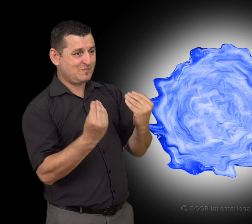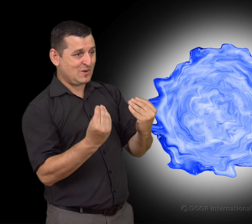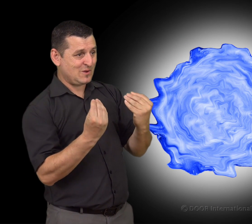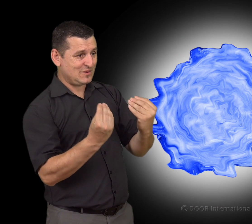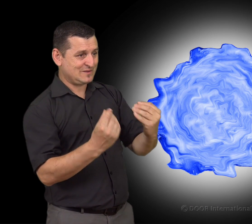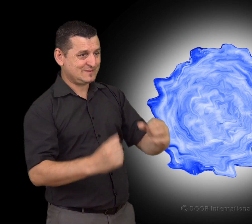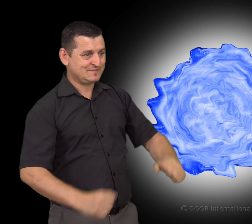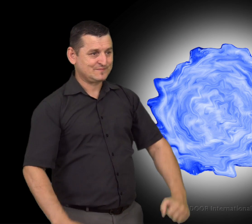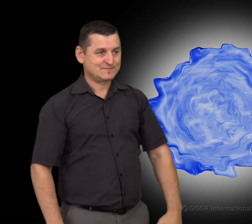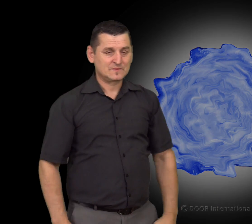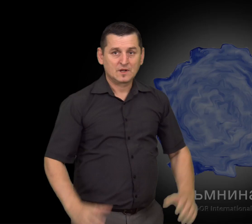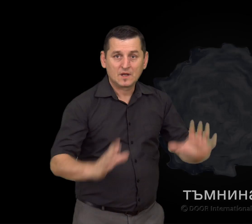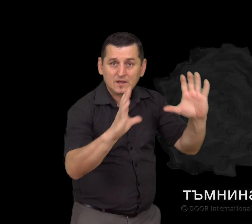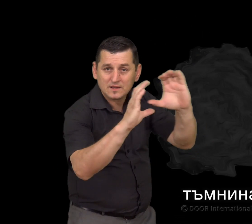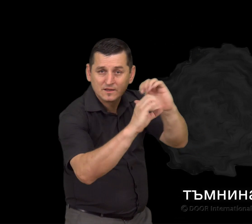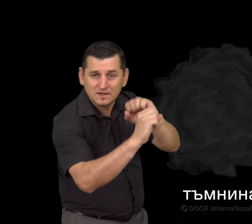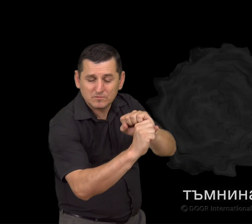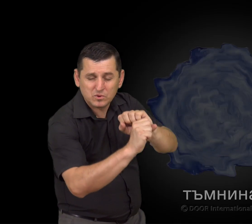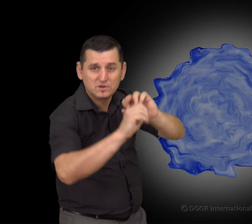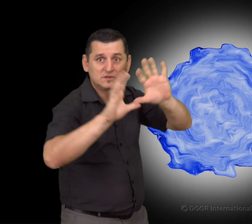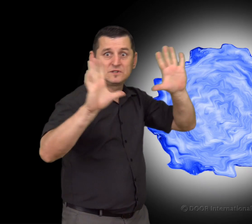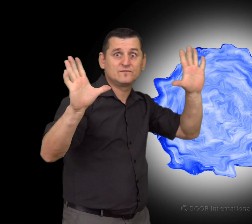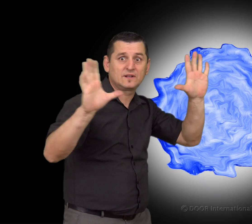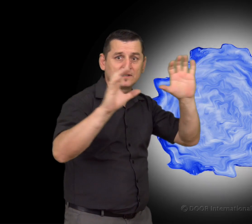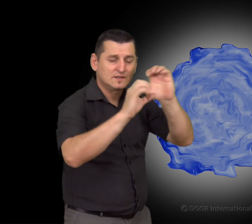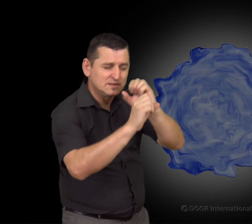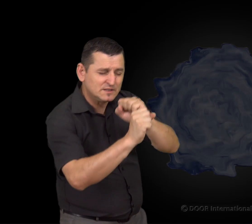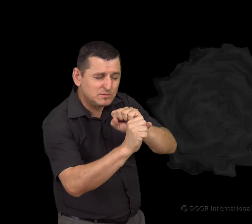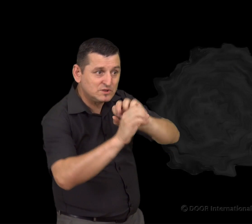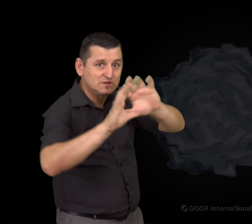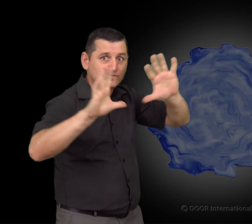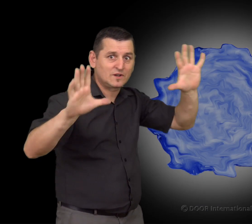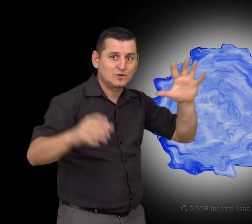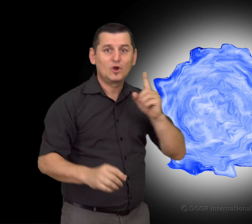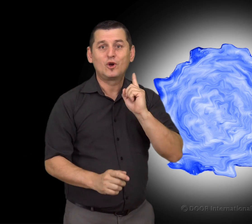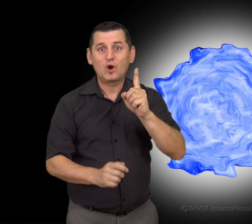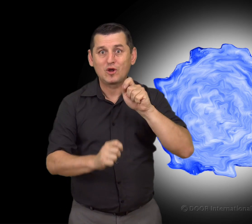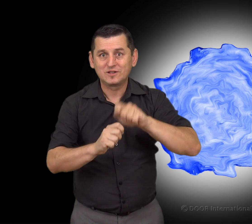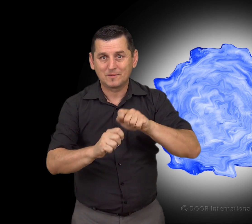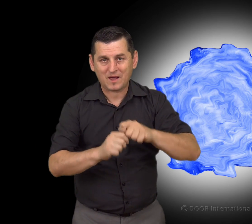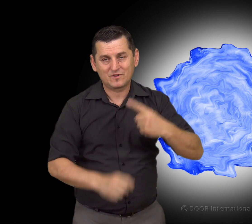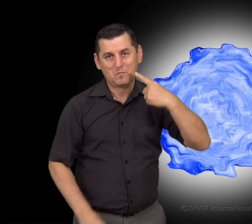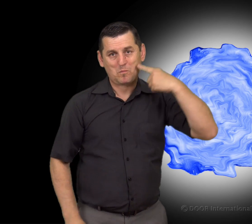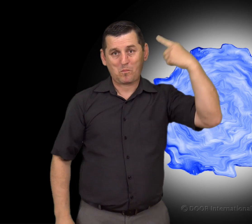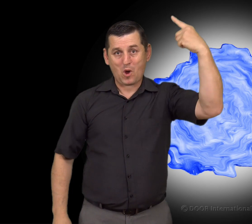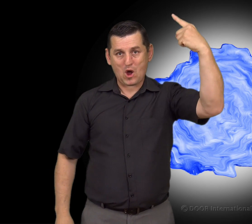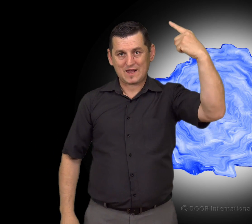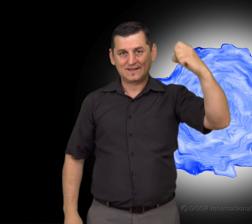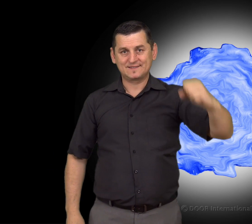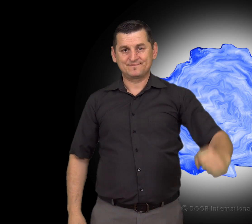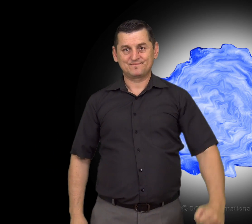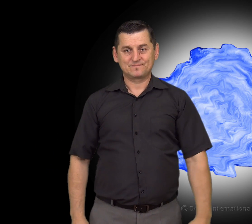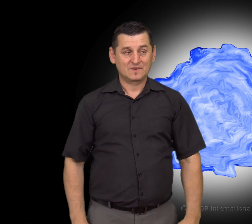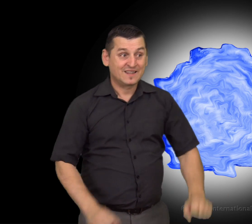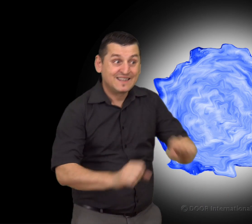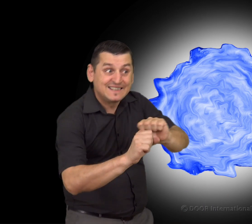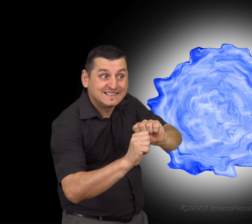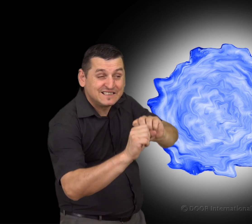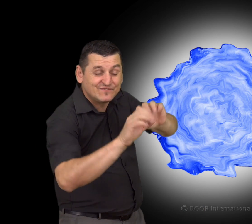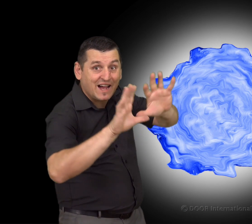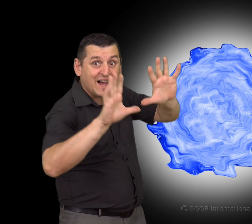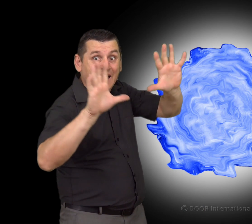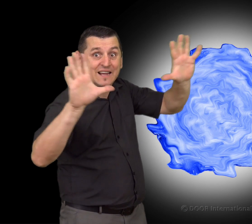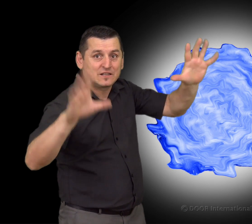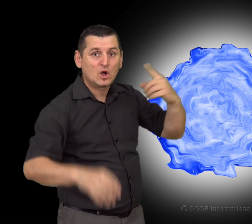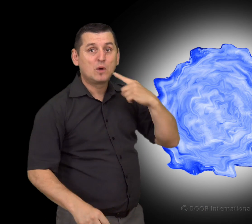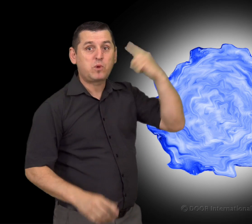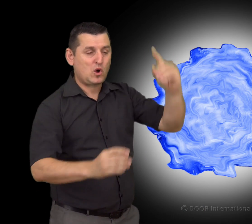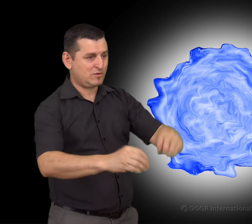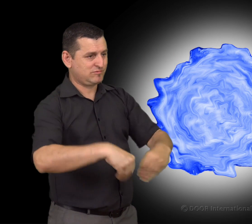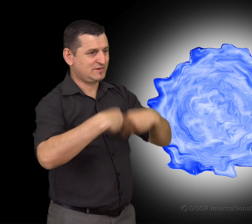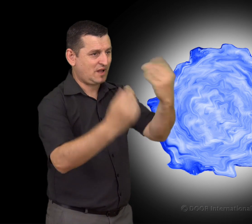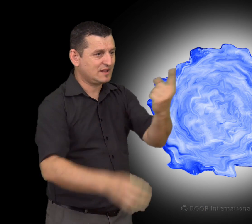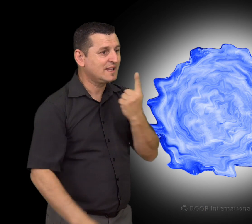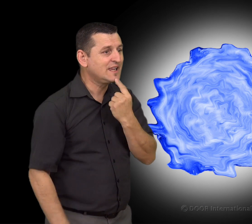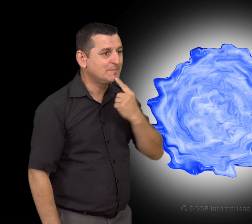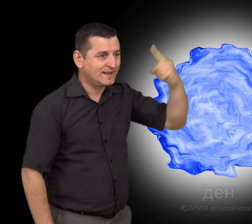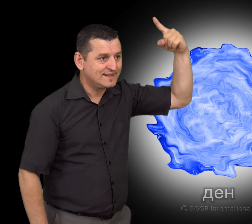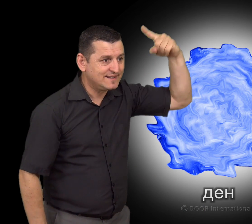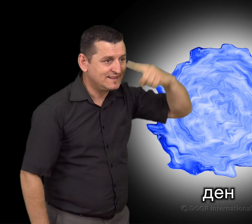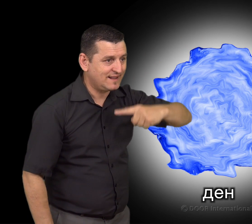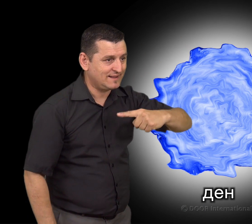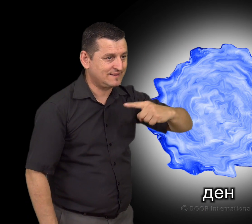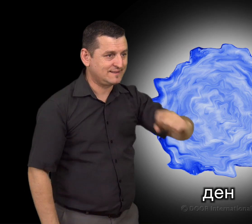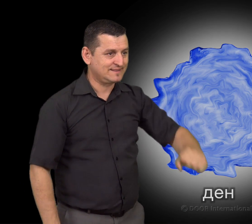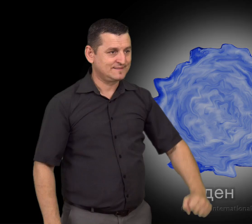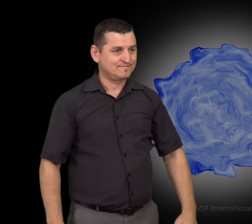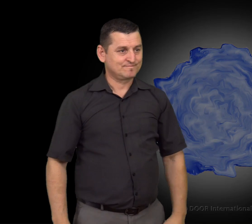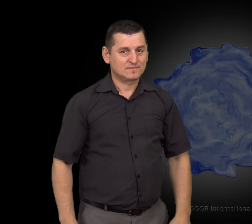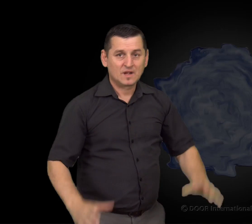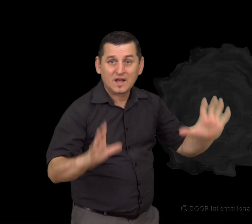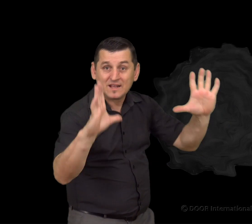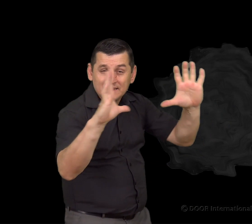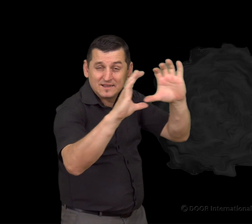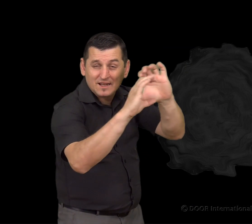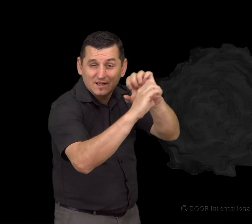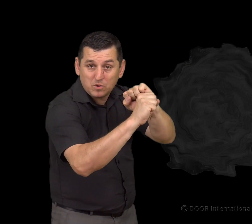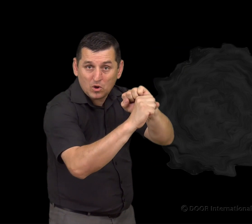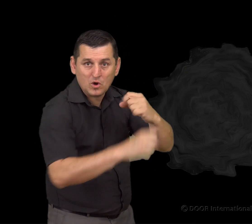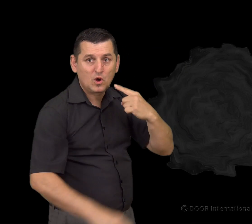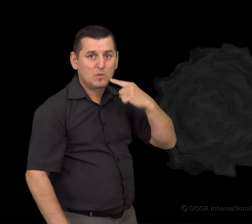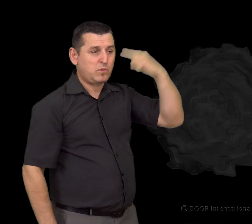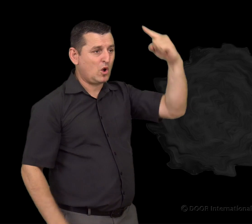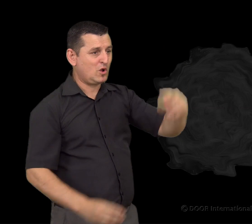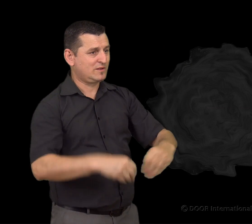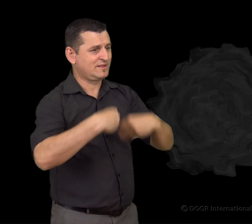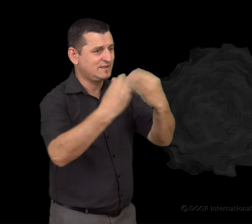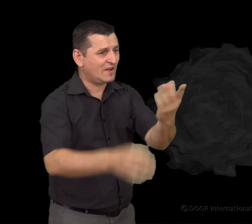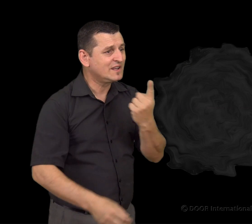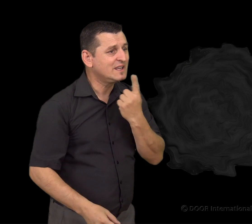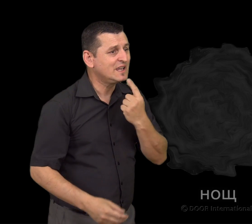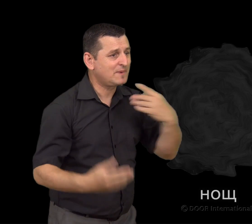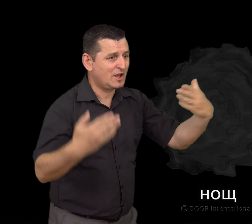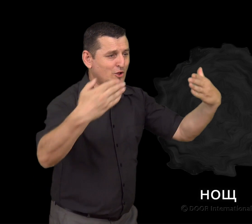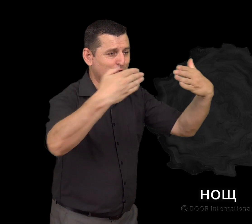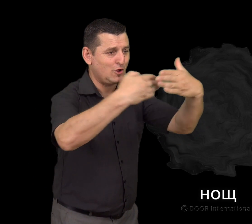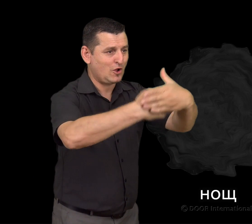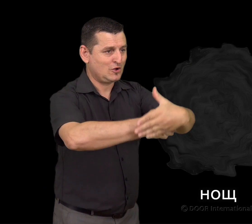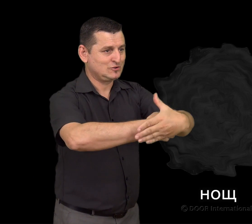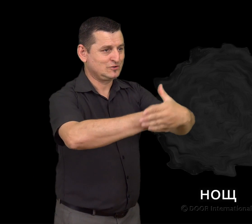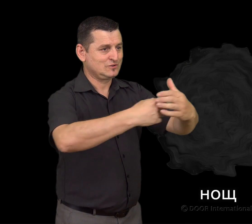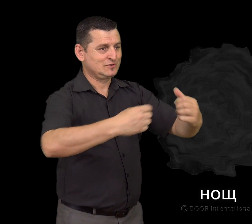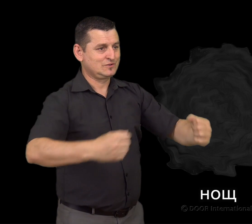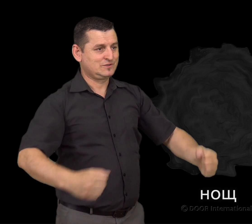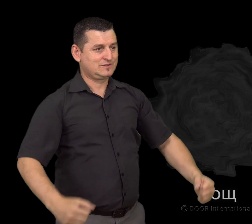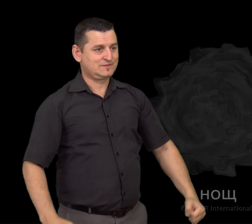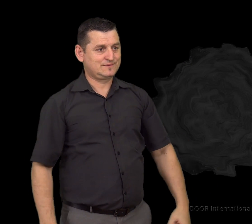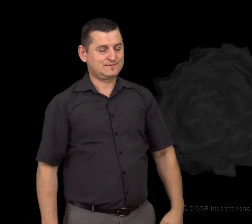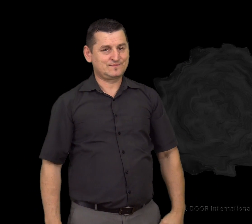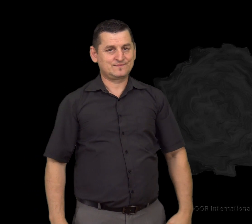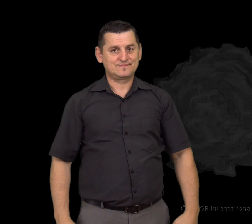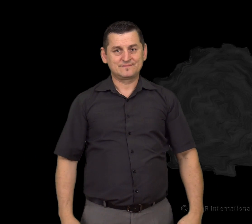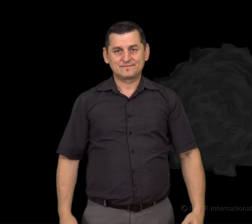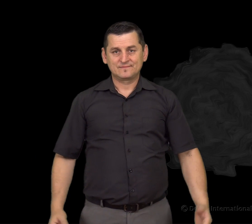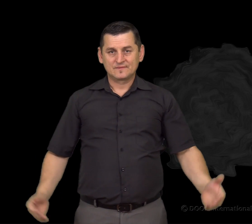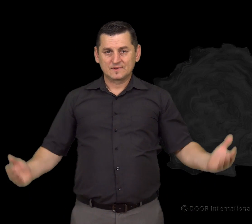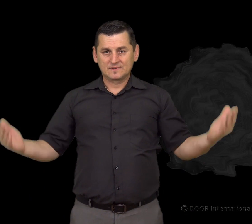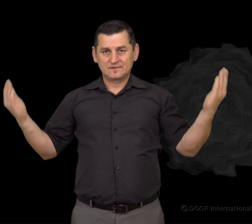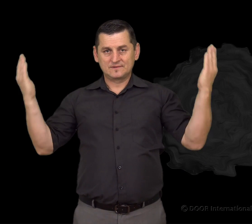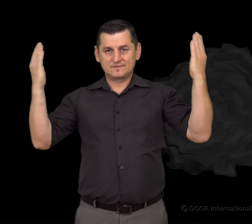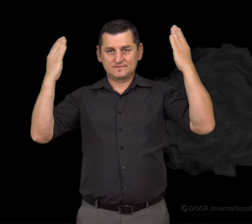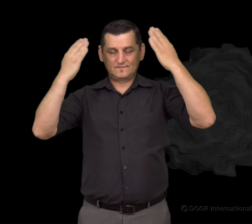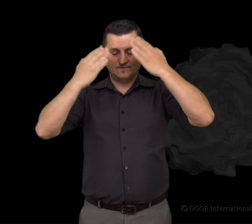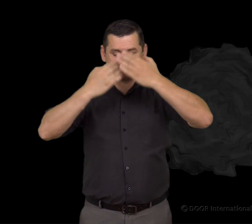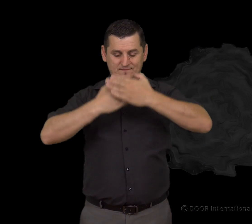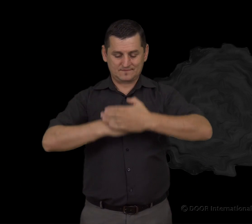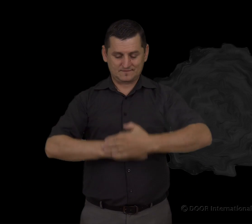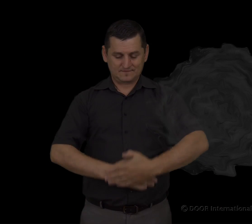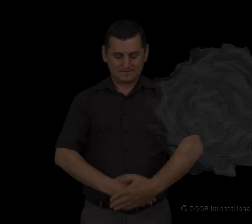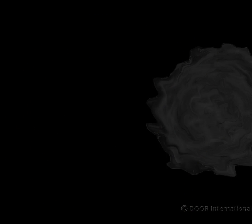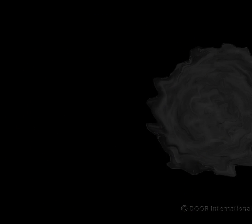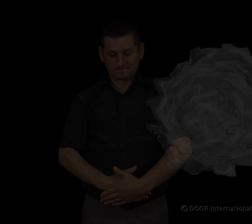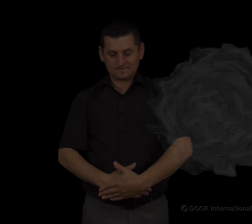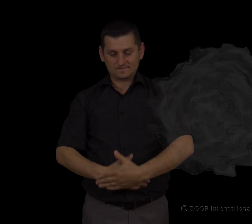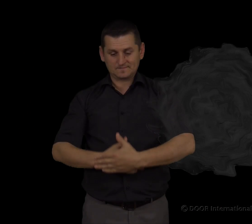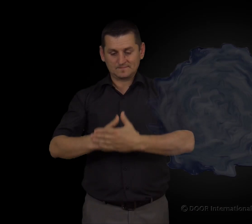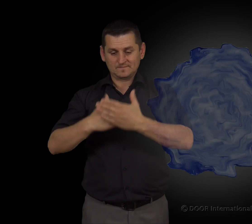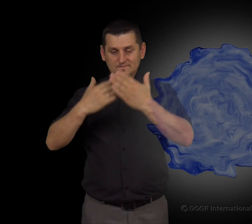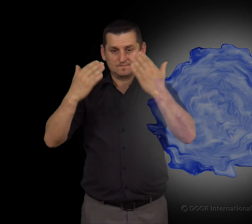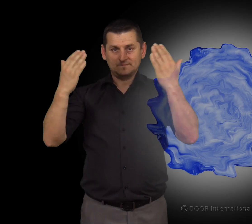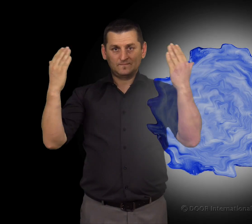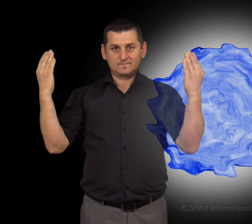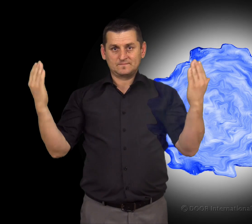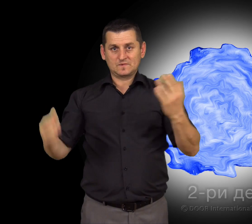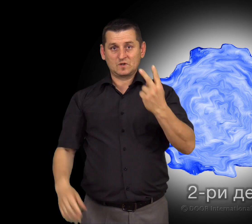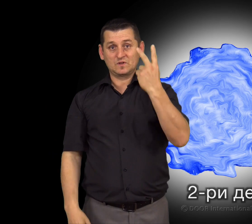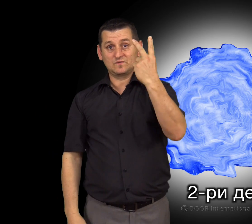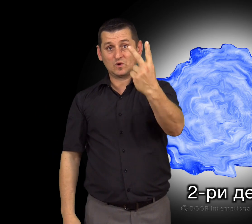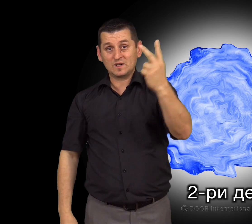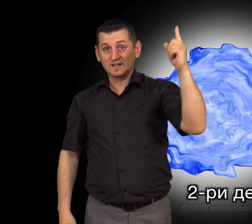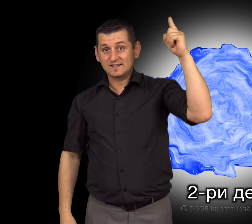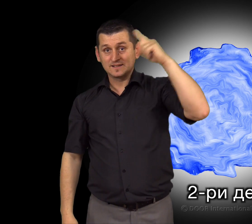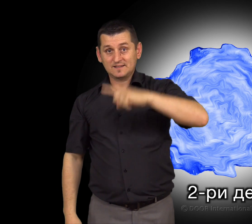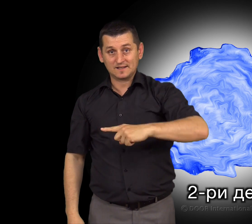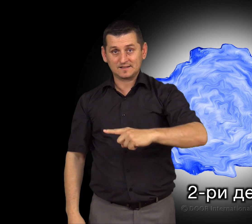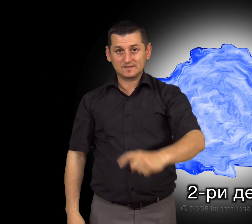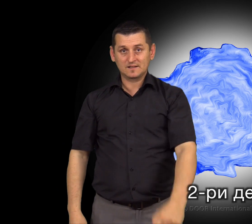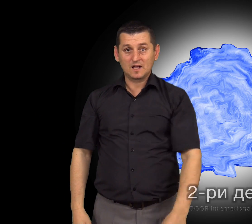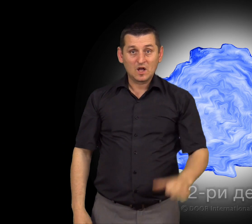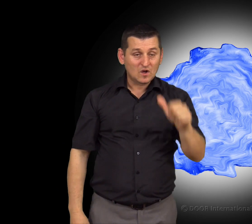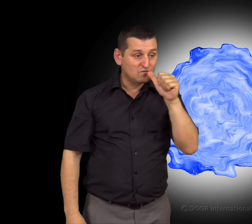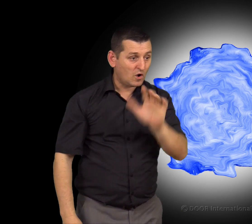God called the light “day,” and the darkness He called “night.” And there was evening, and there was morning—the first day.